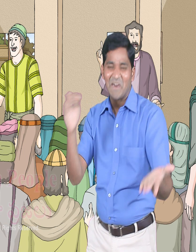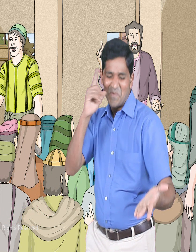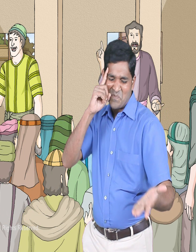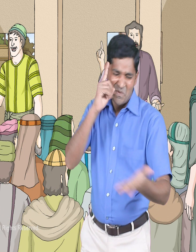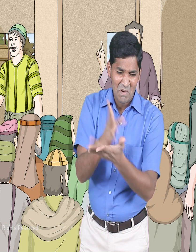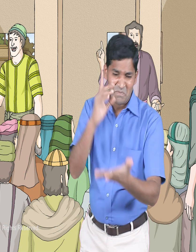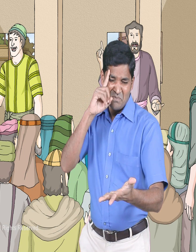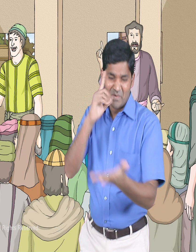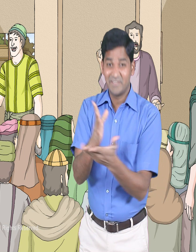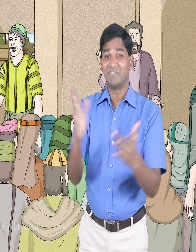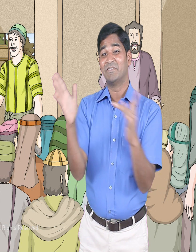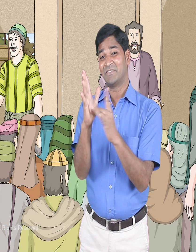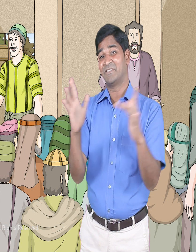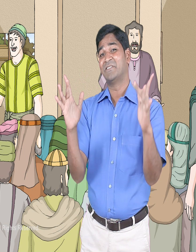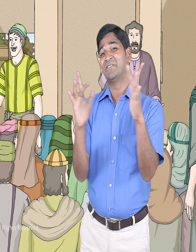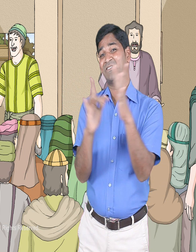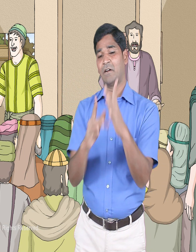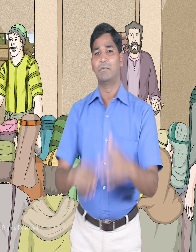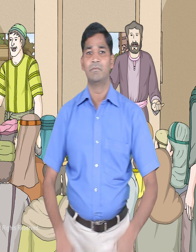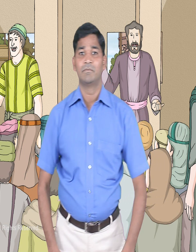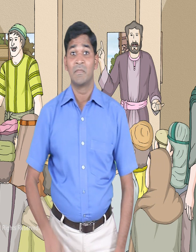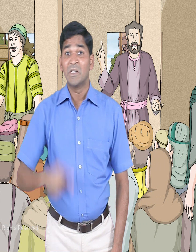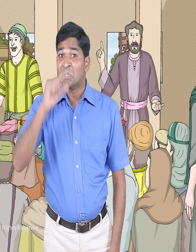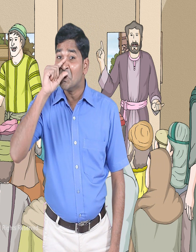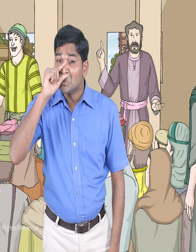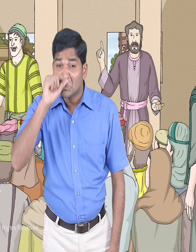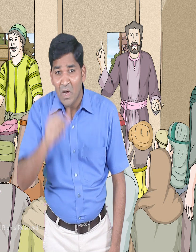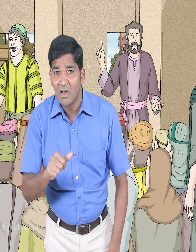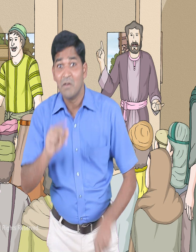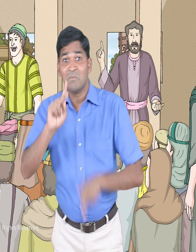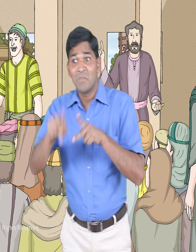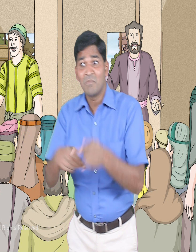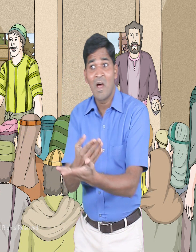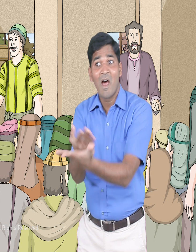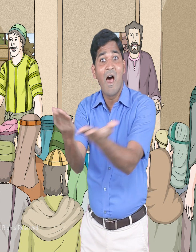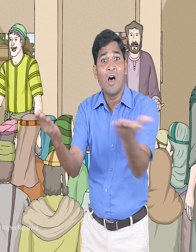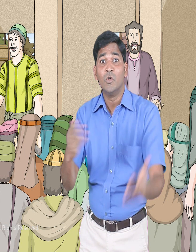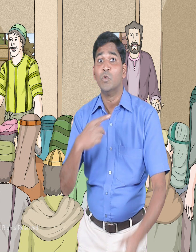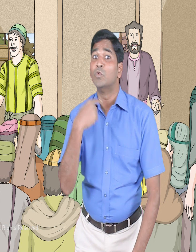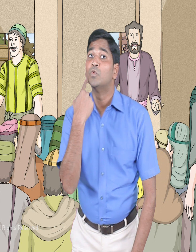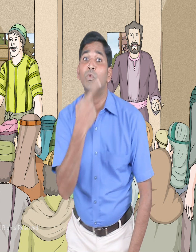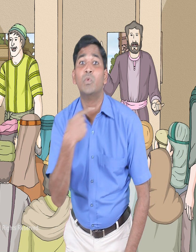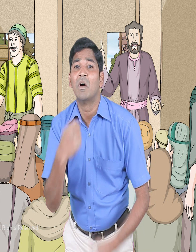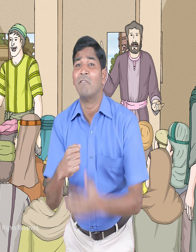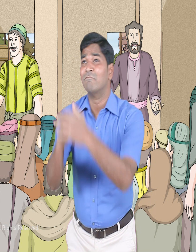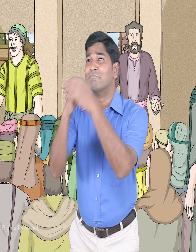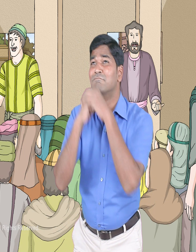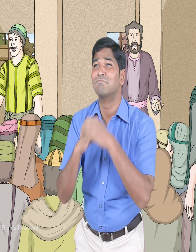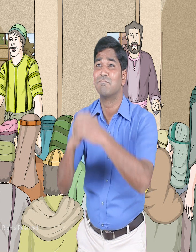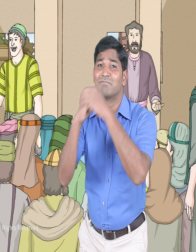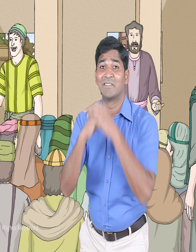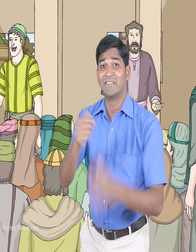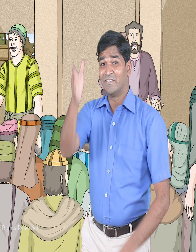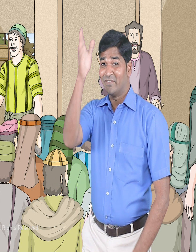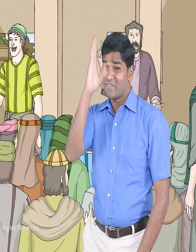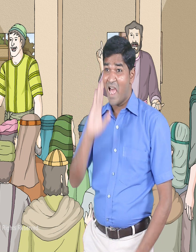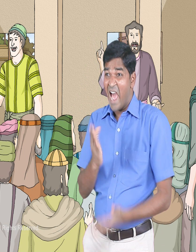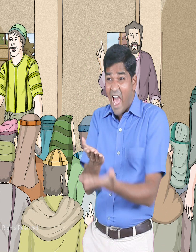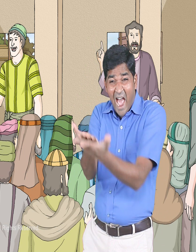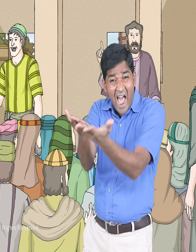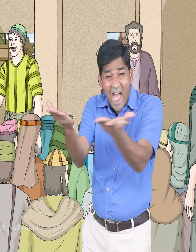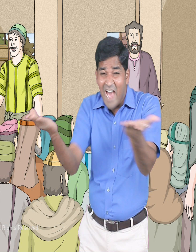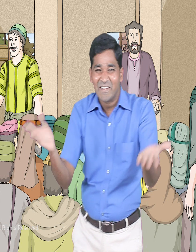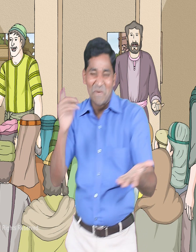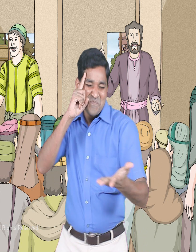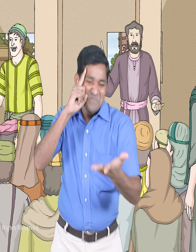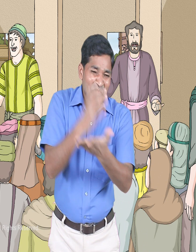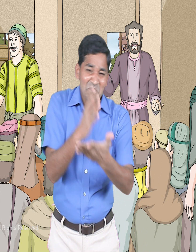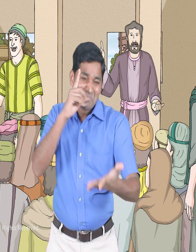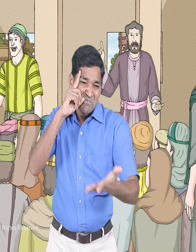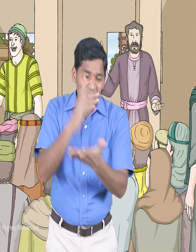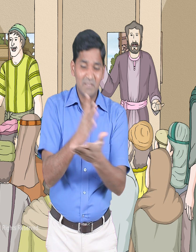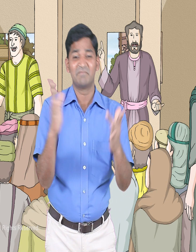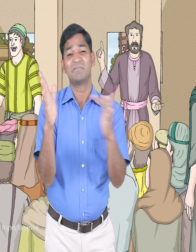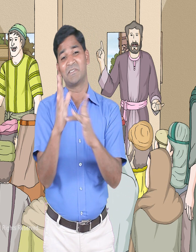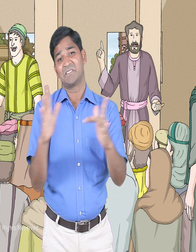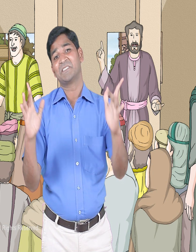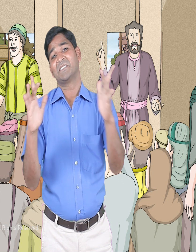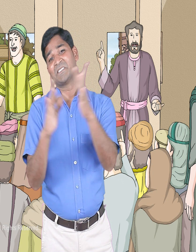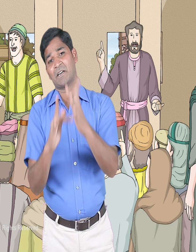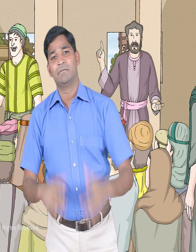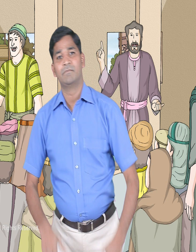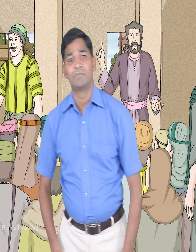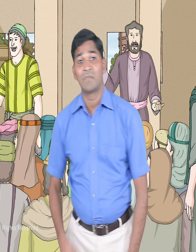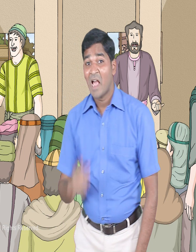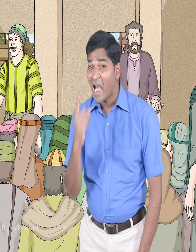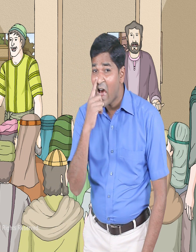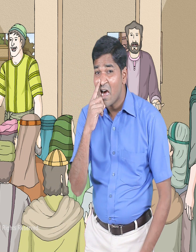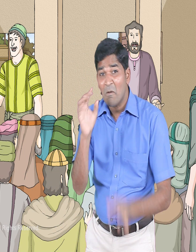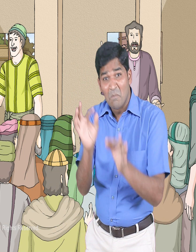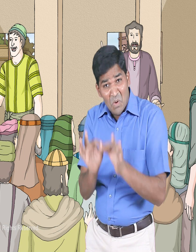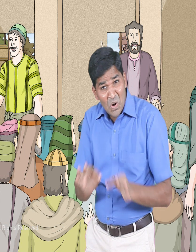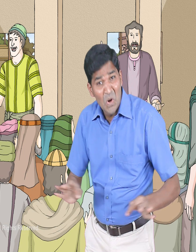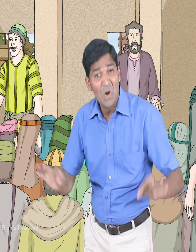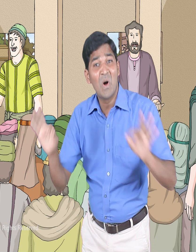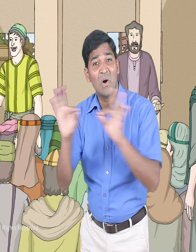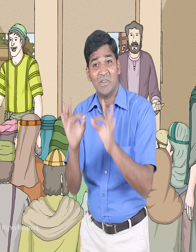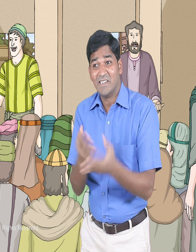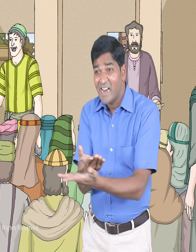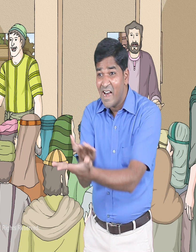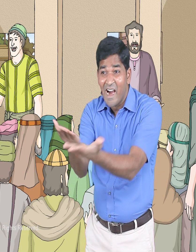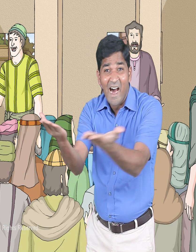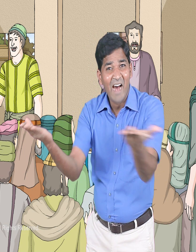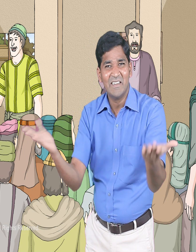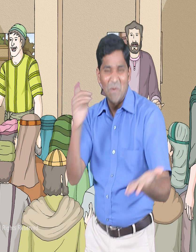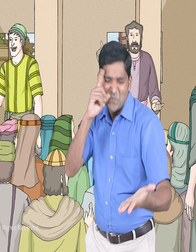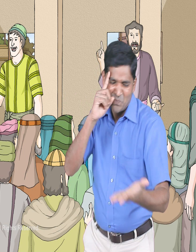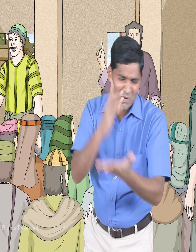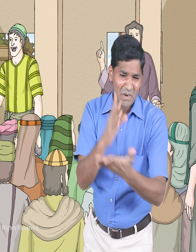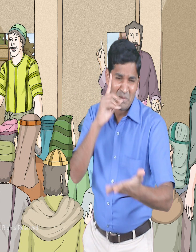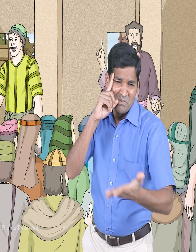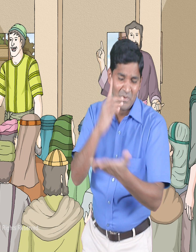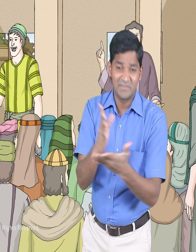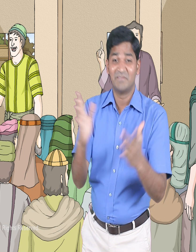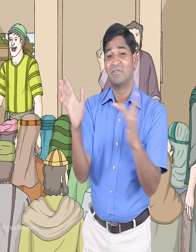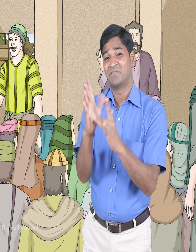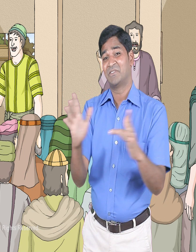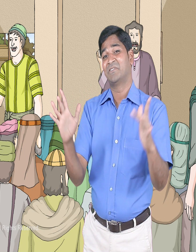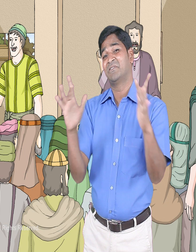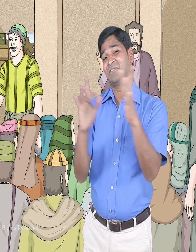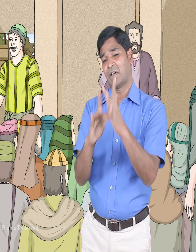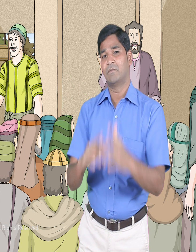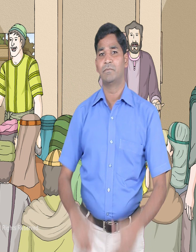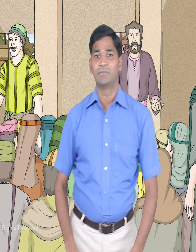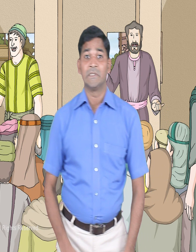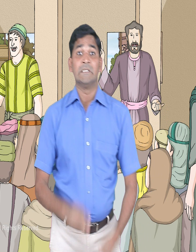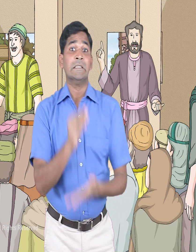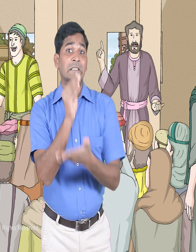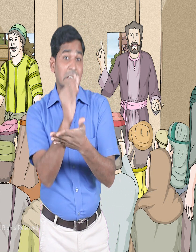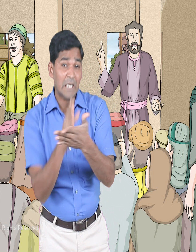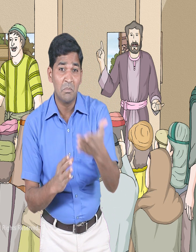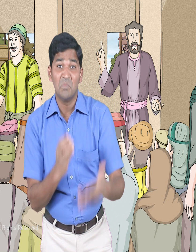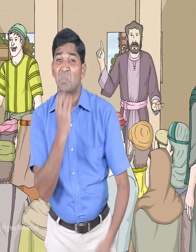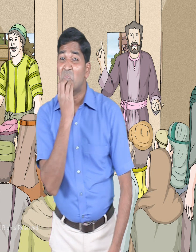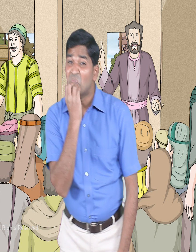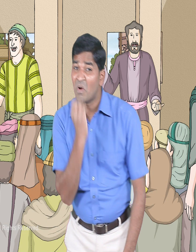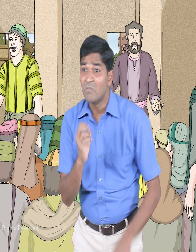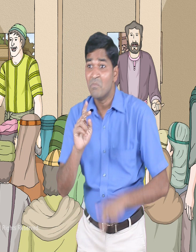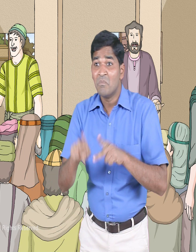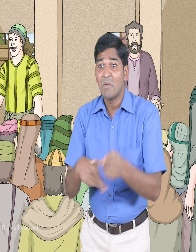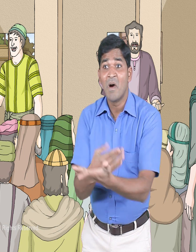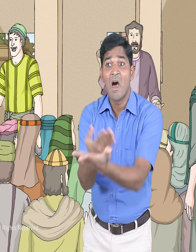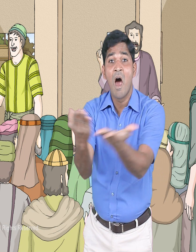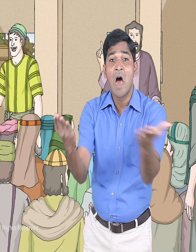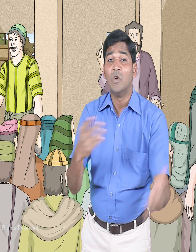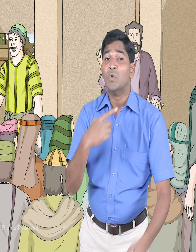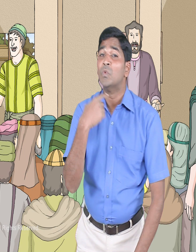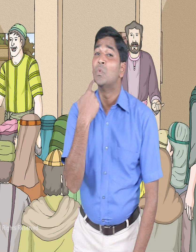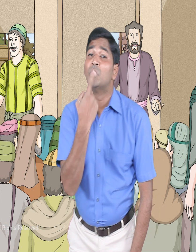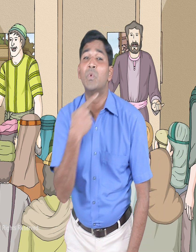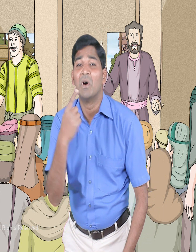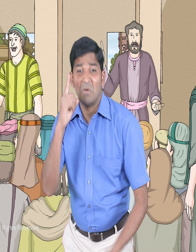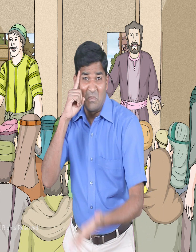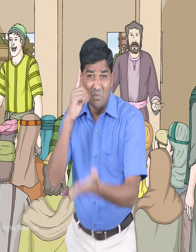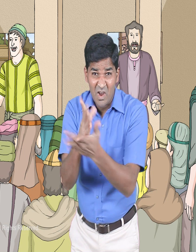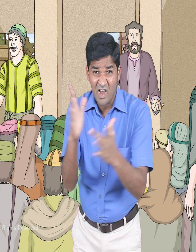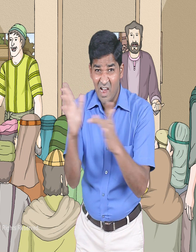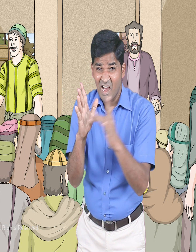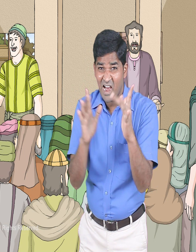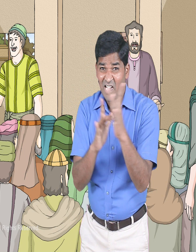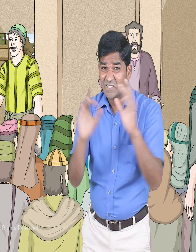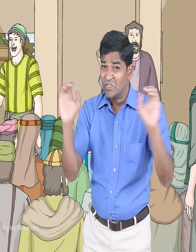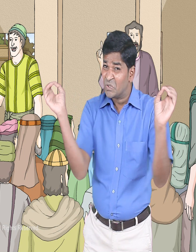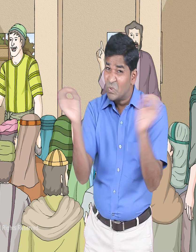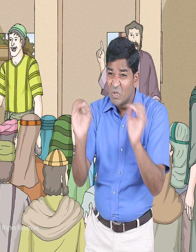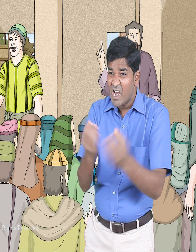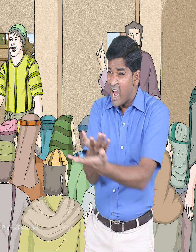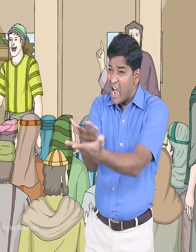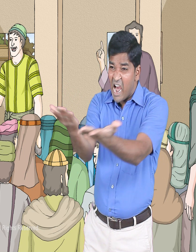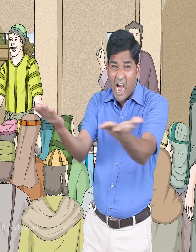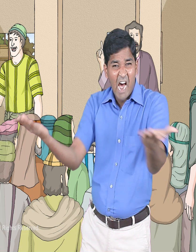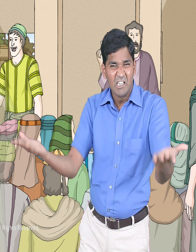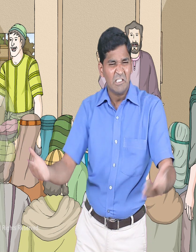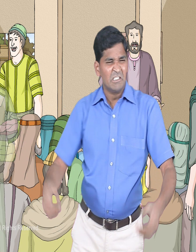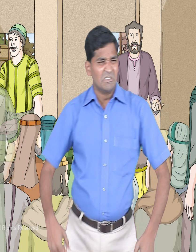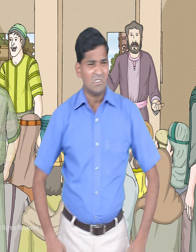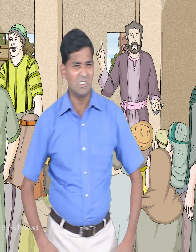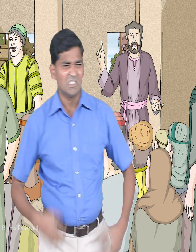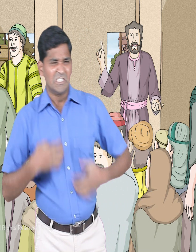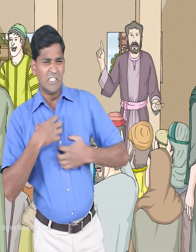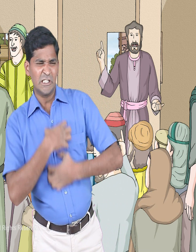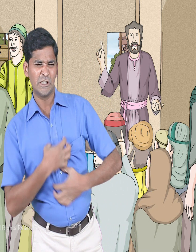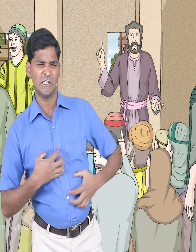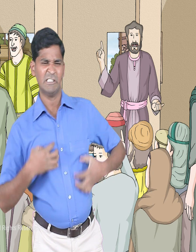Some of the Jews were persuaded and joined Paul and Silas, along with a large number of God-fearing Greeks and quite a few leading women.